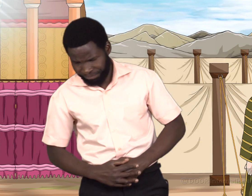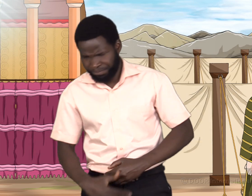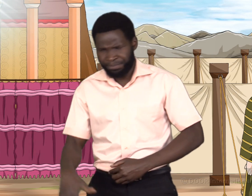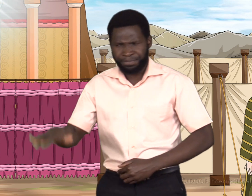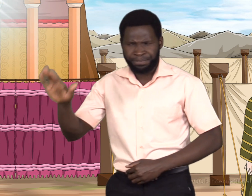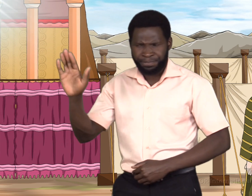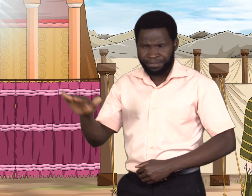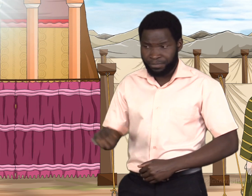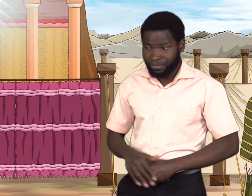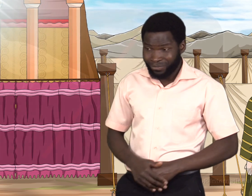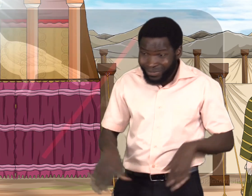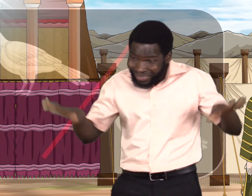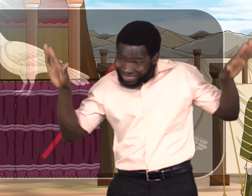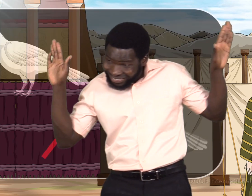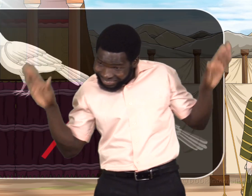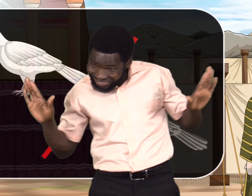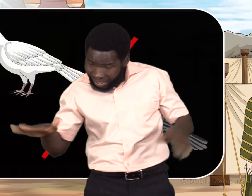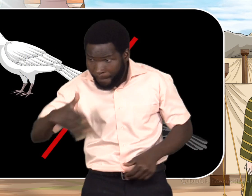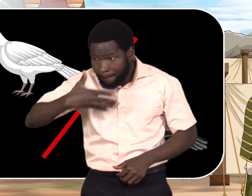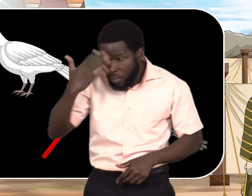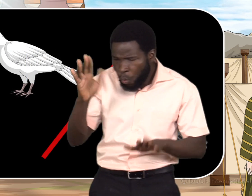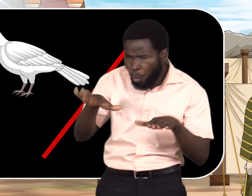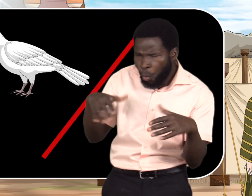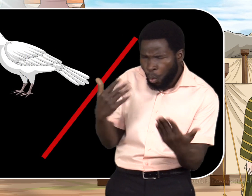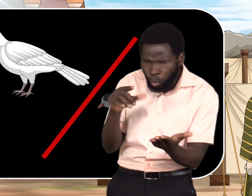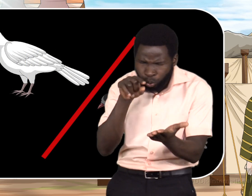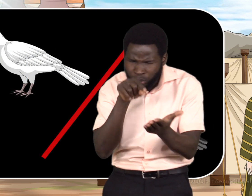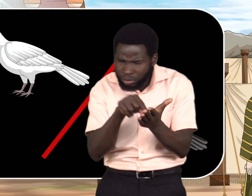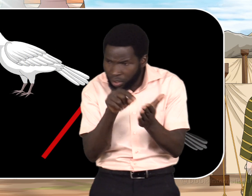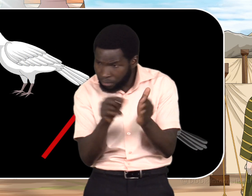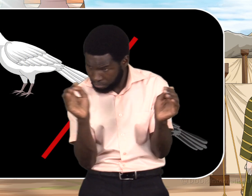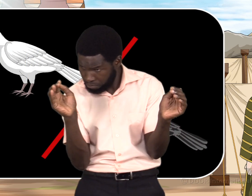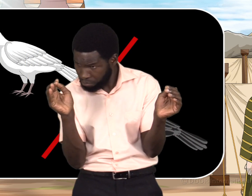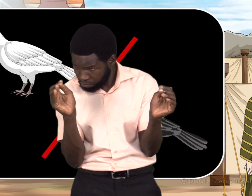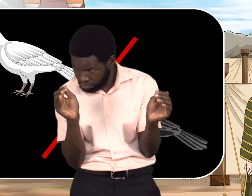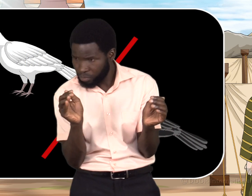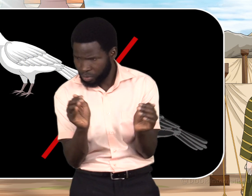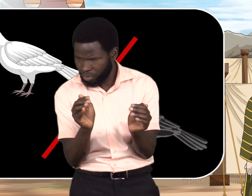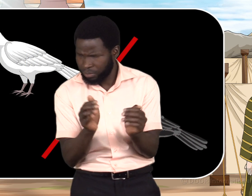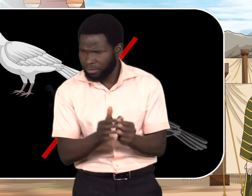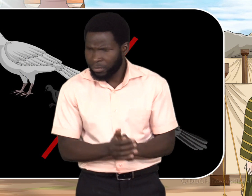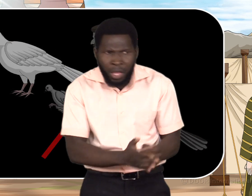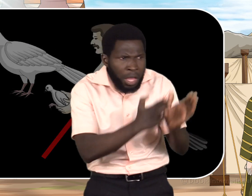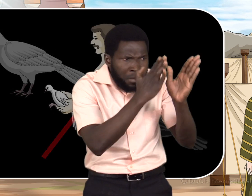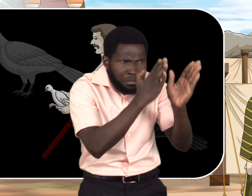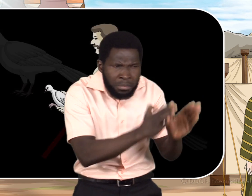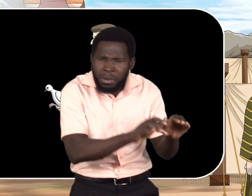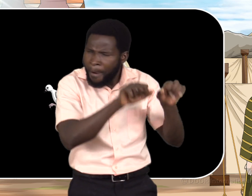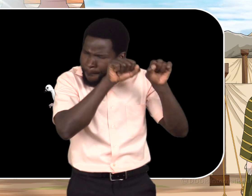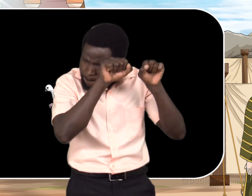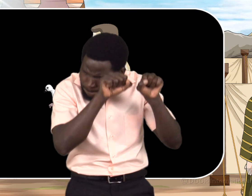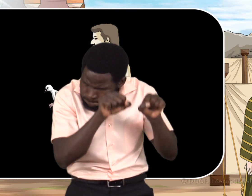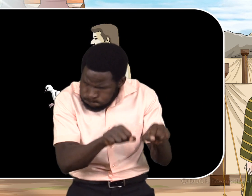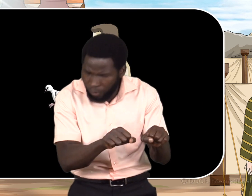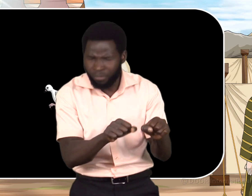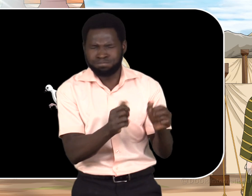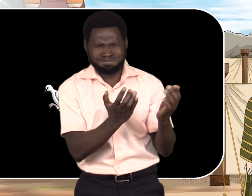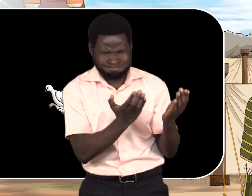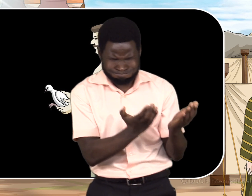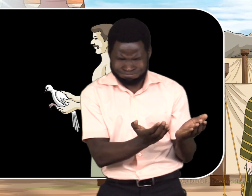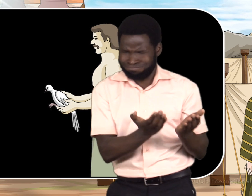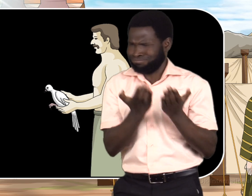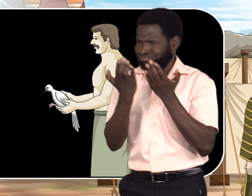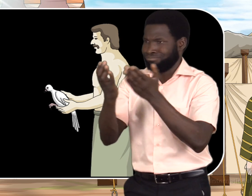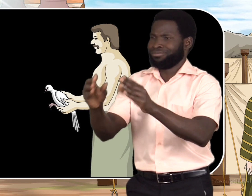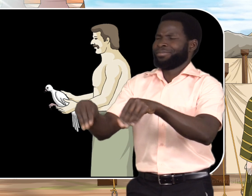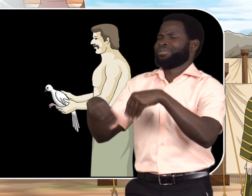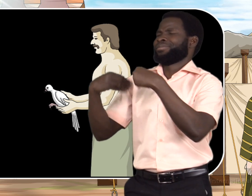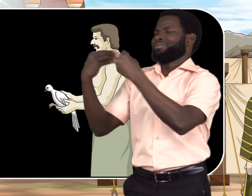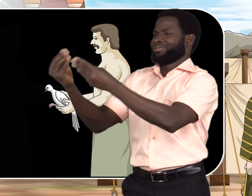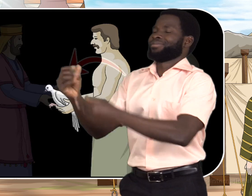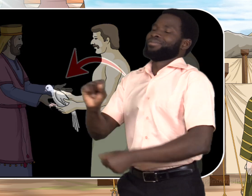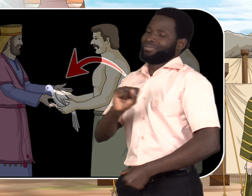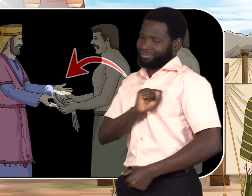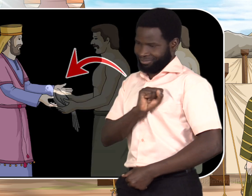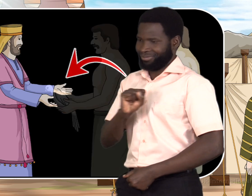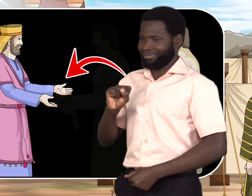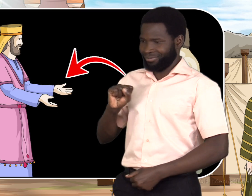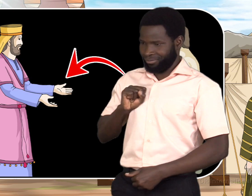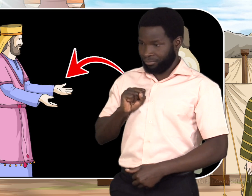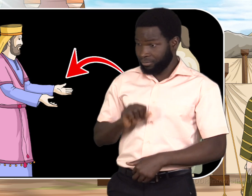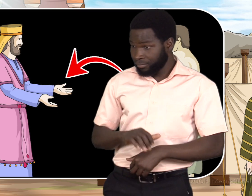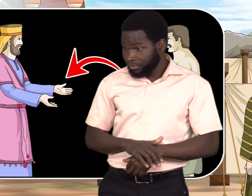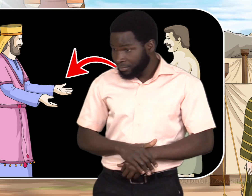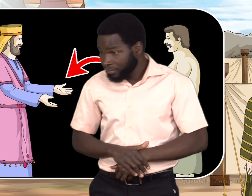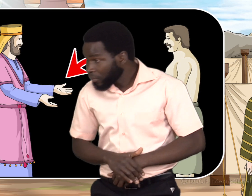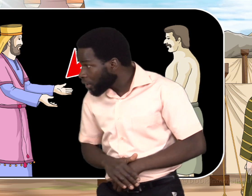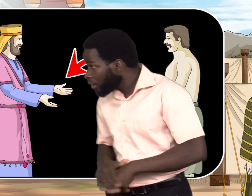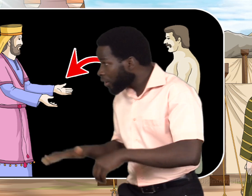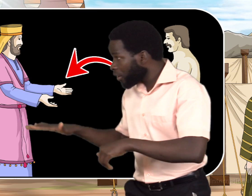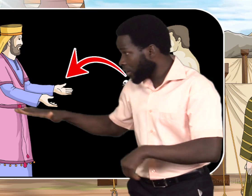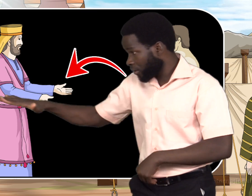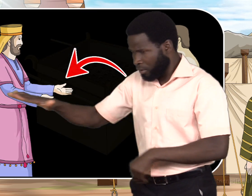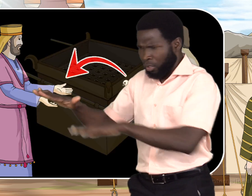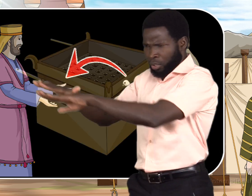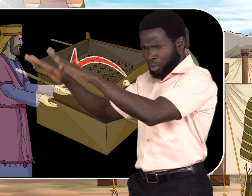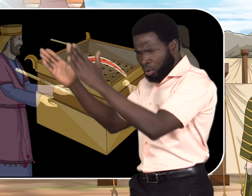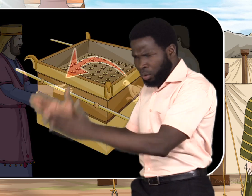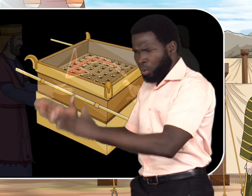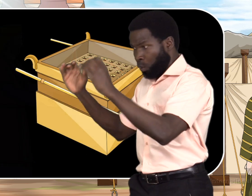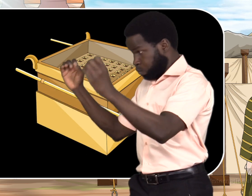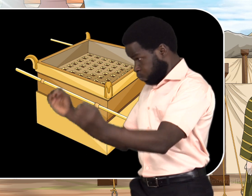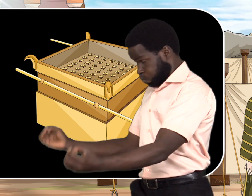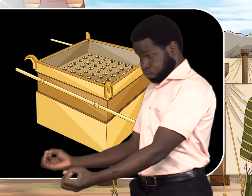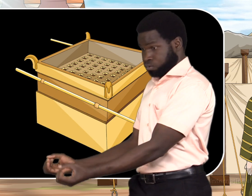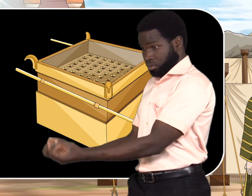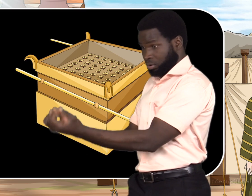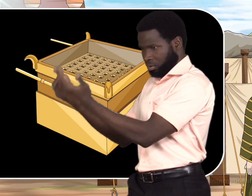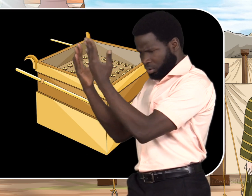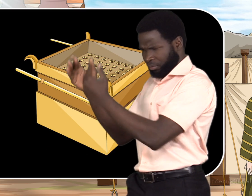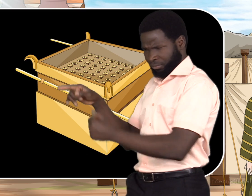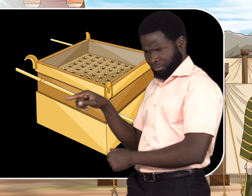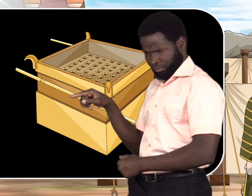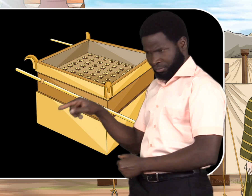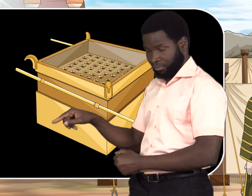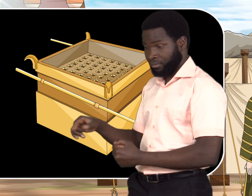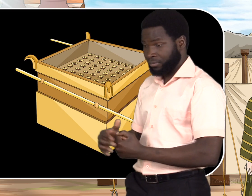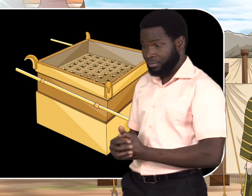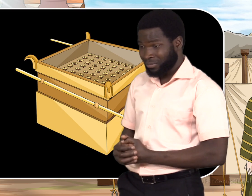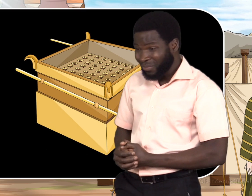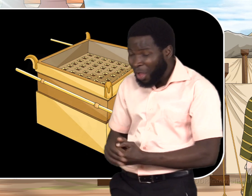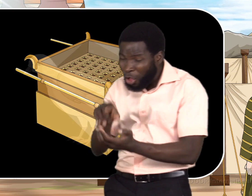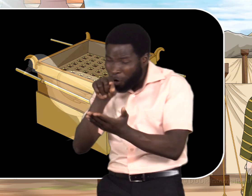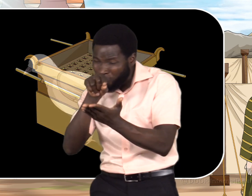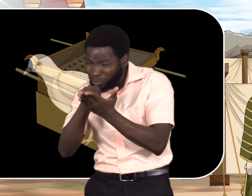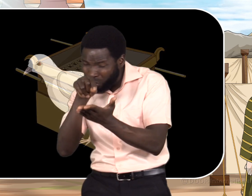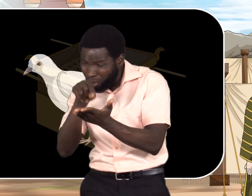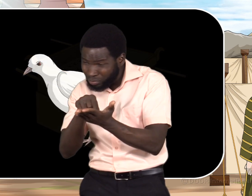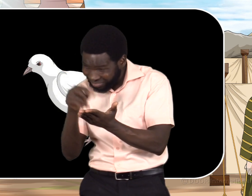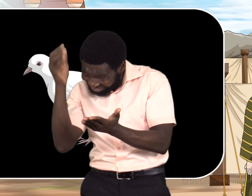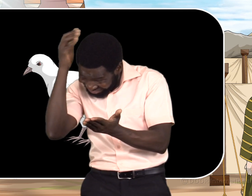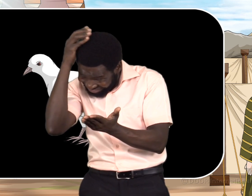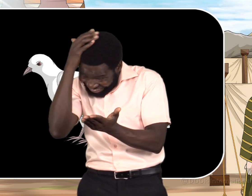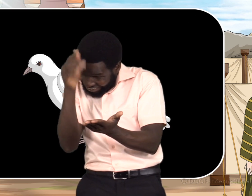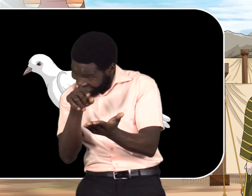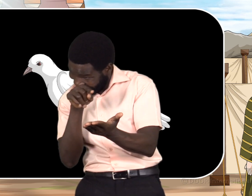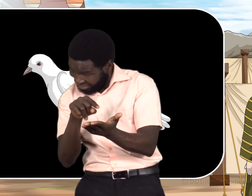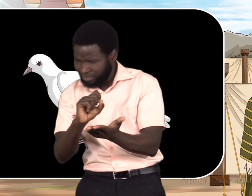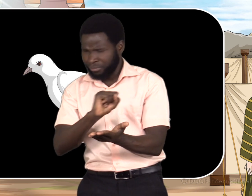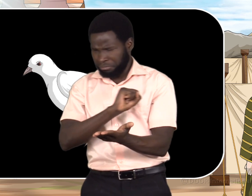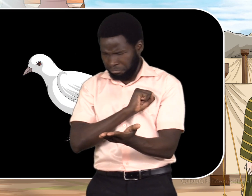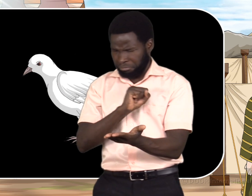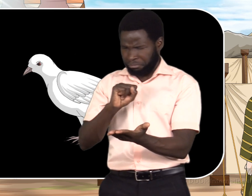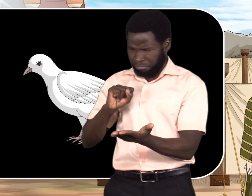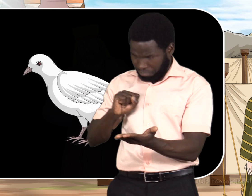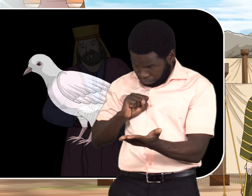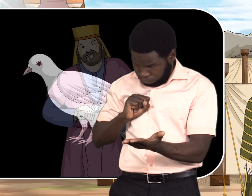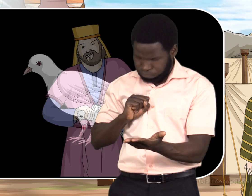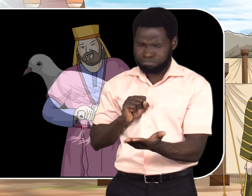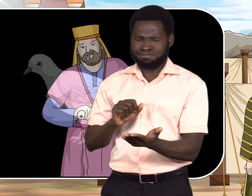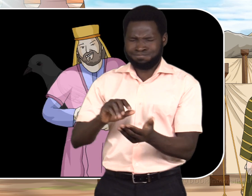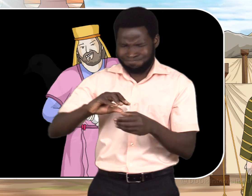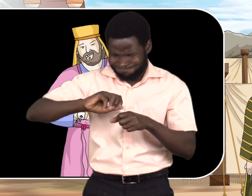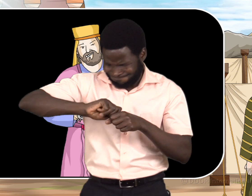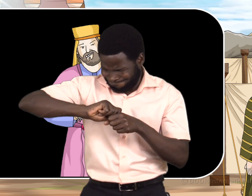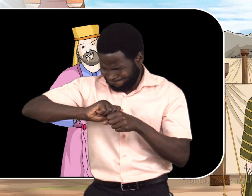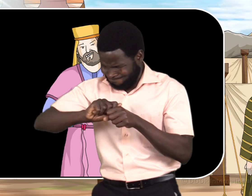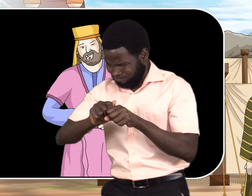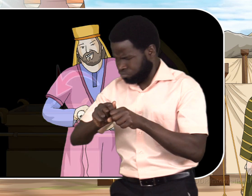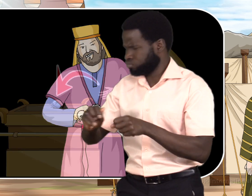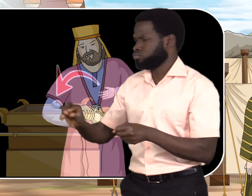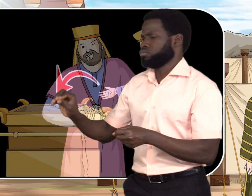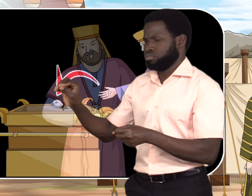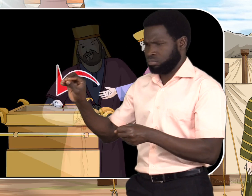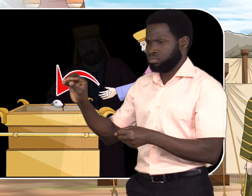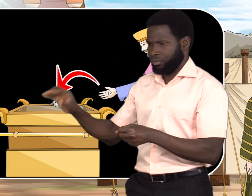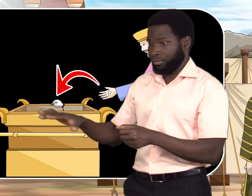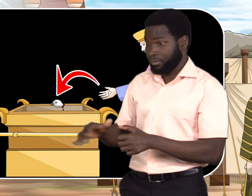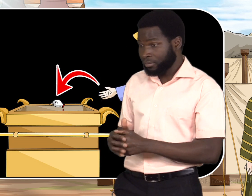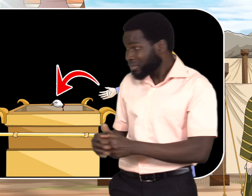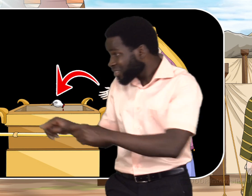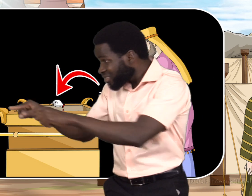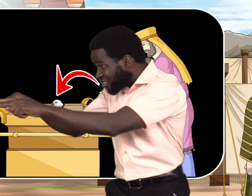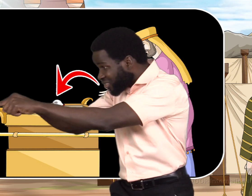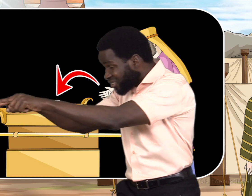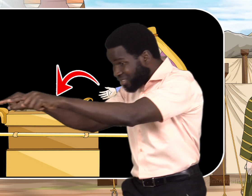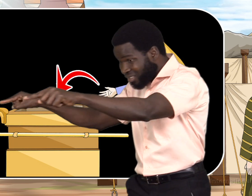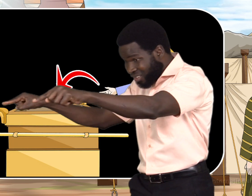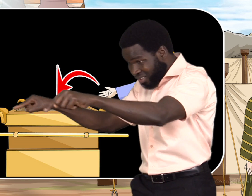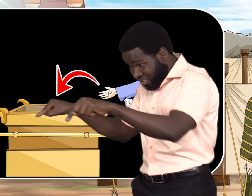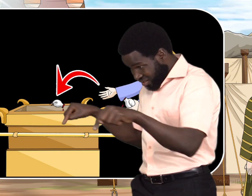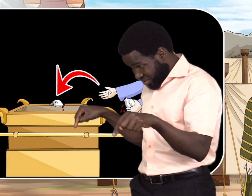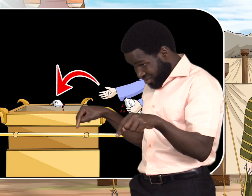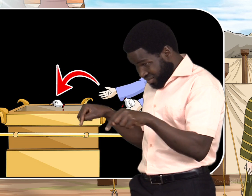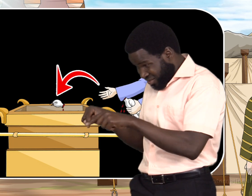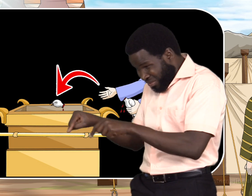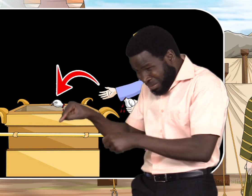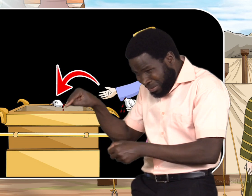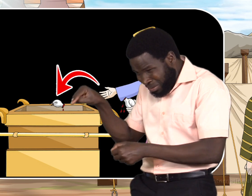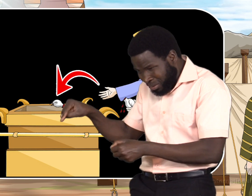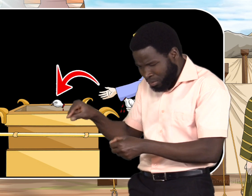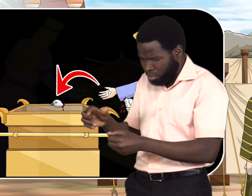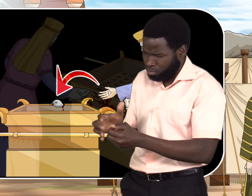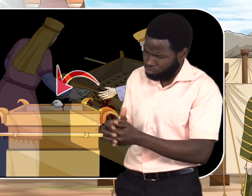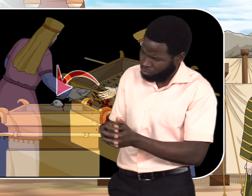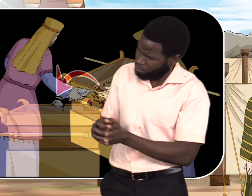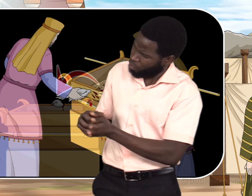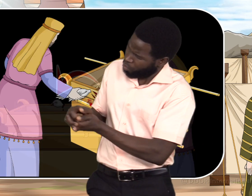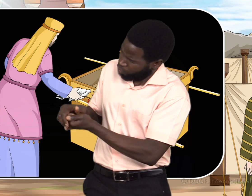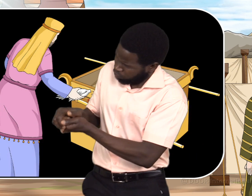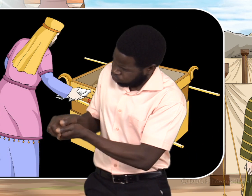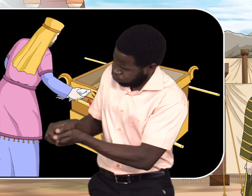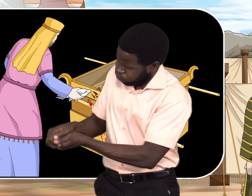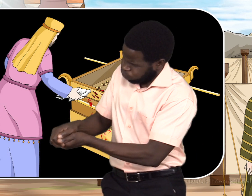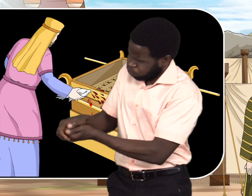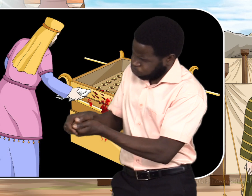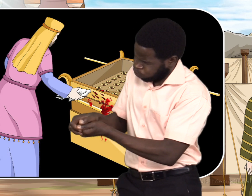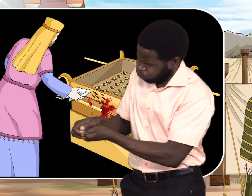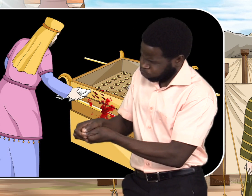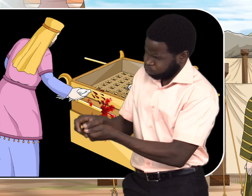If, instead, one’s offering to the LORD is a burnt offering of birds, he is to present a turtledove or a young pigeon. Then the priest shall bring it to the altar, twist off its head, and burn it on the altar;